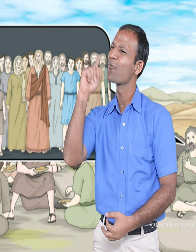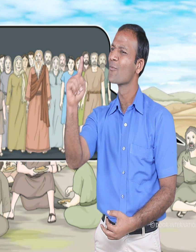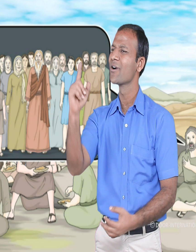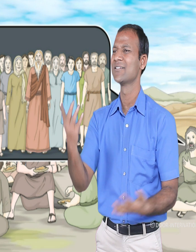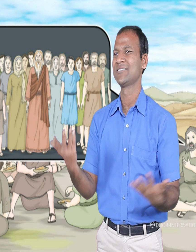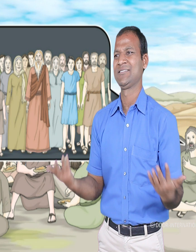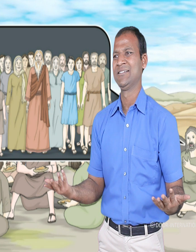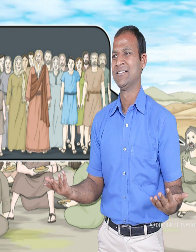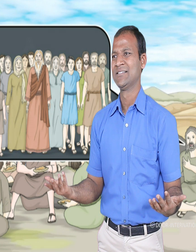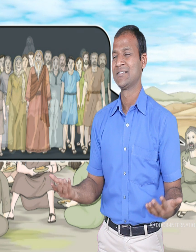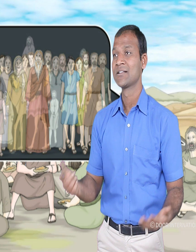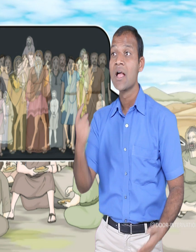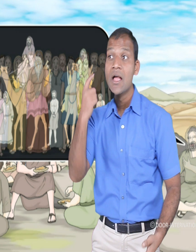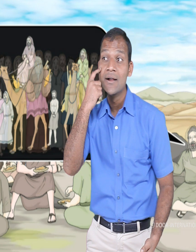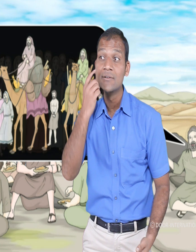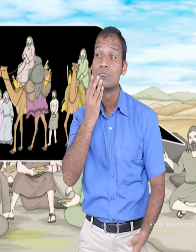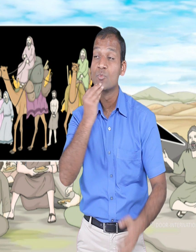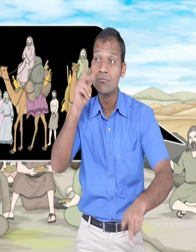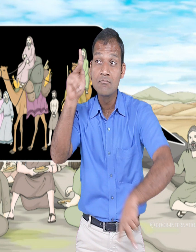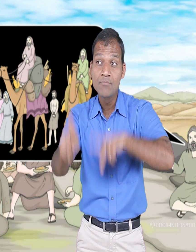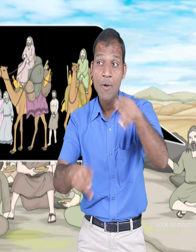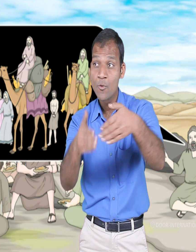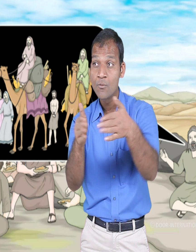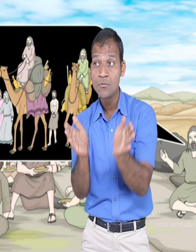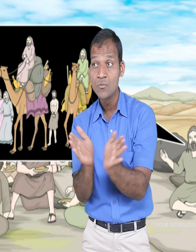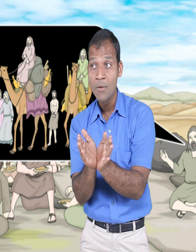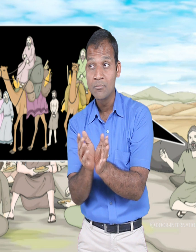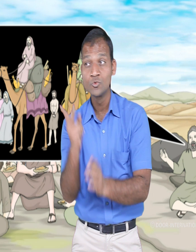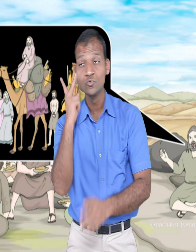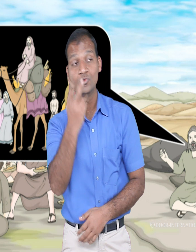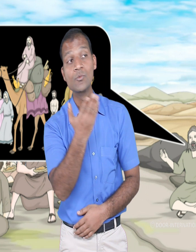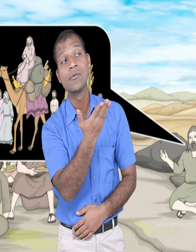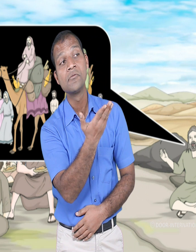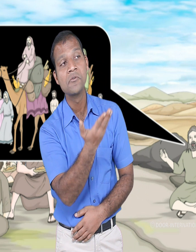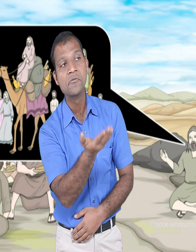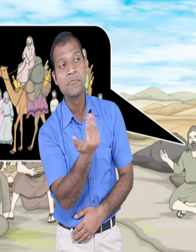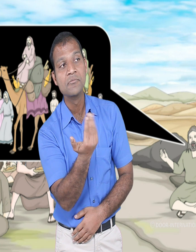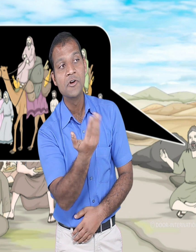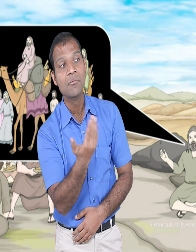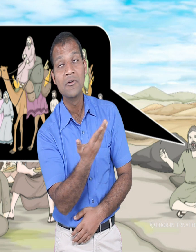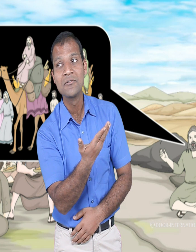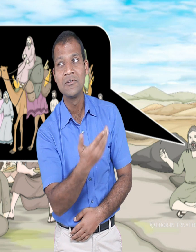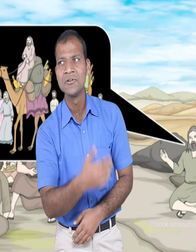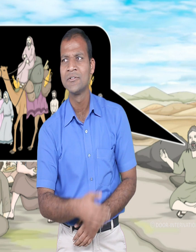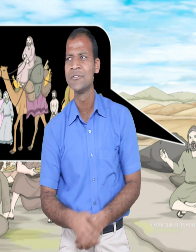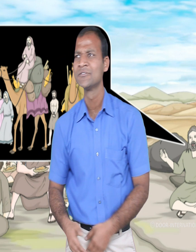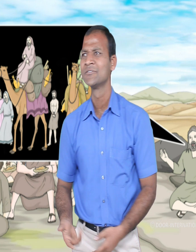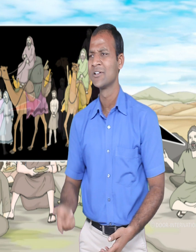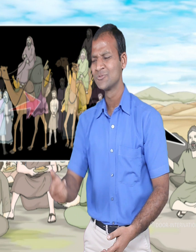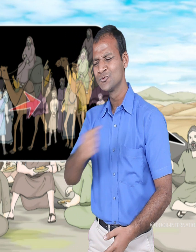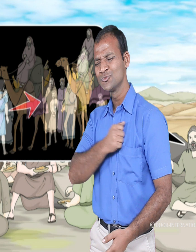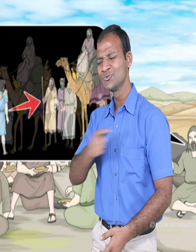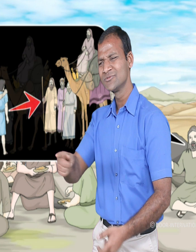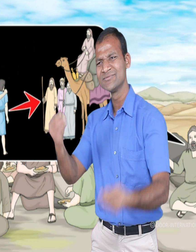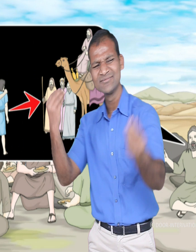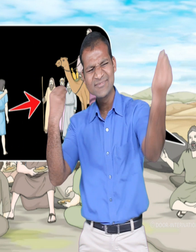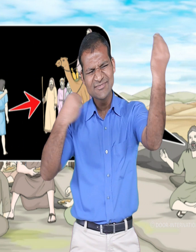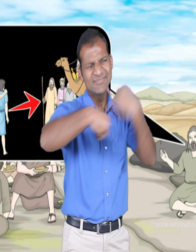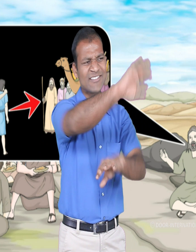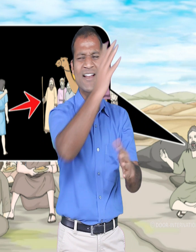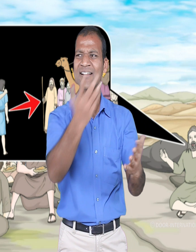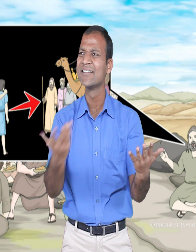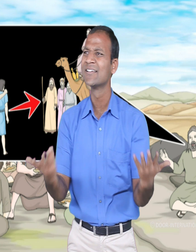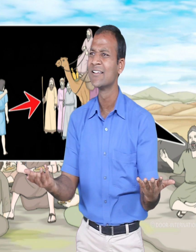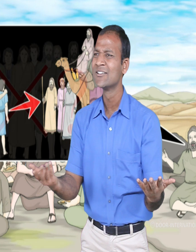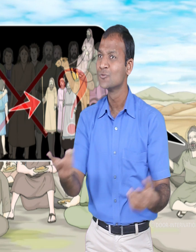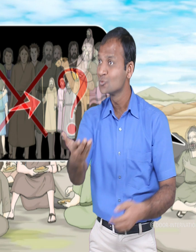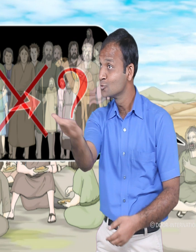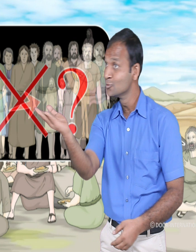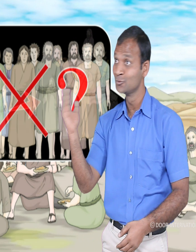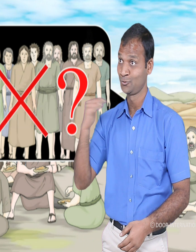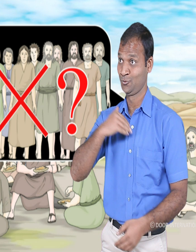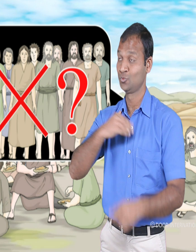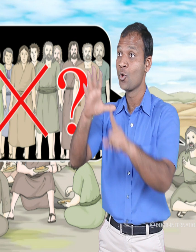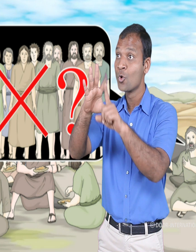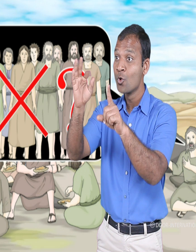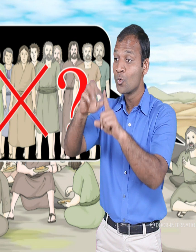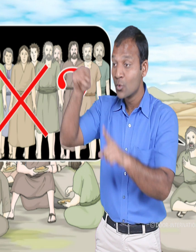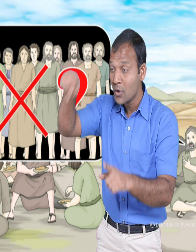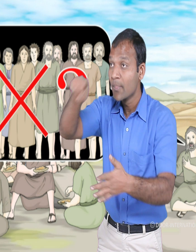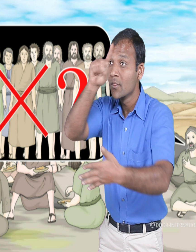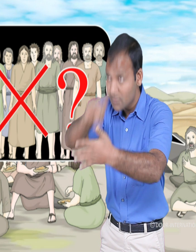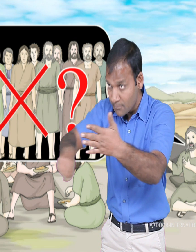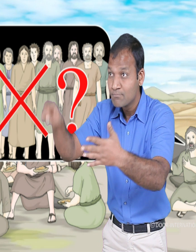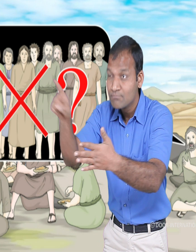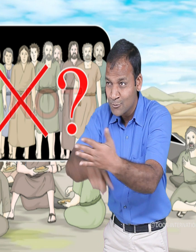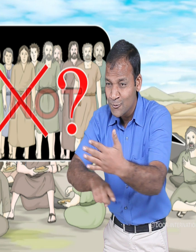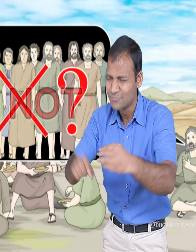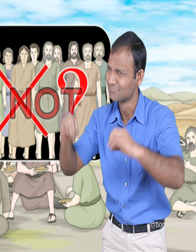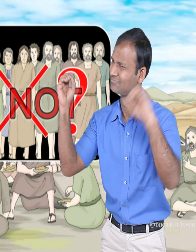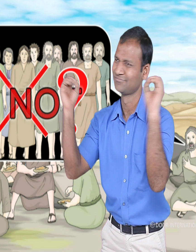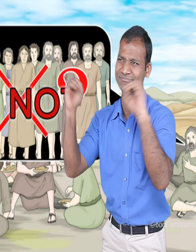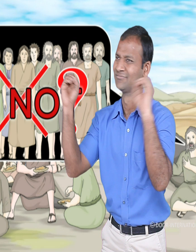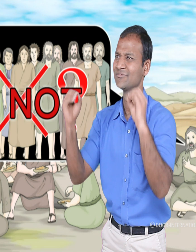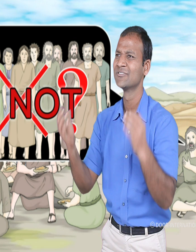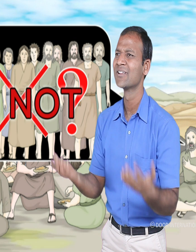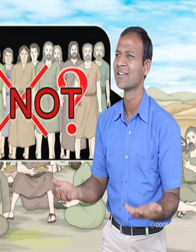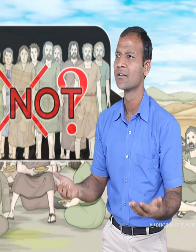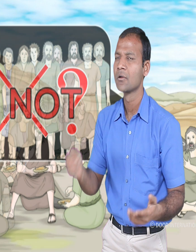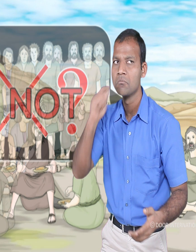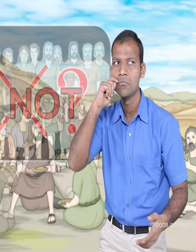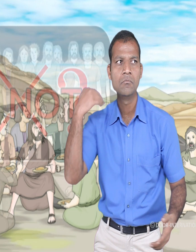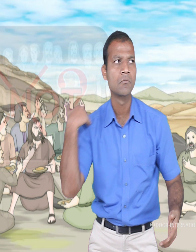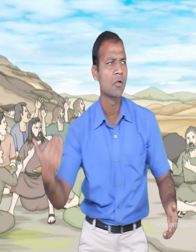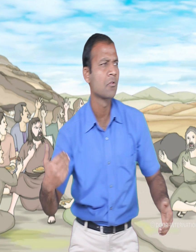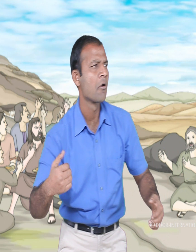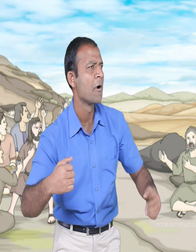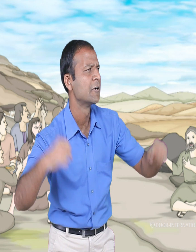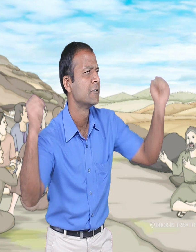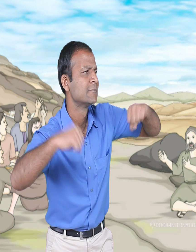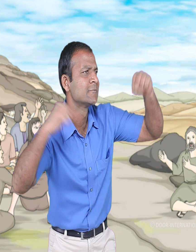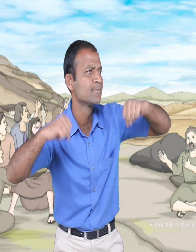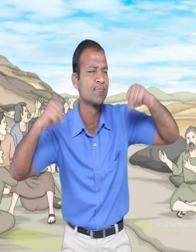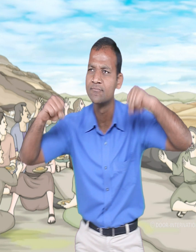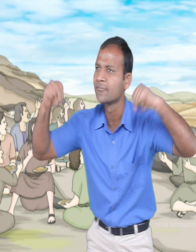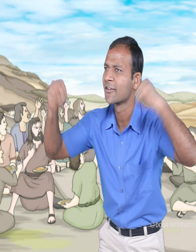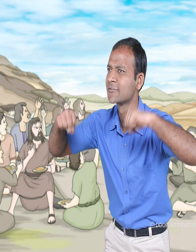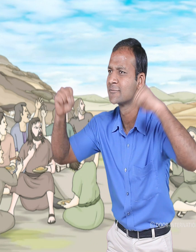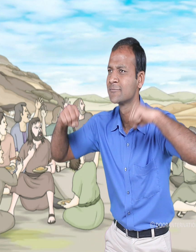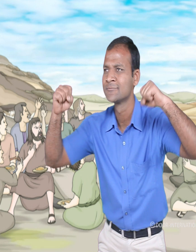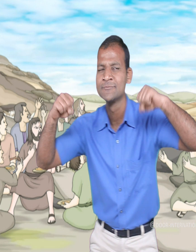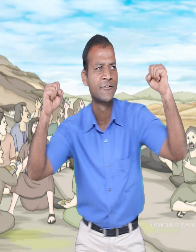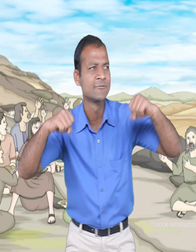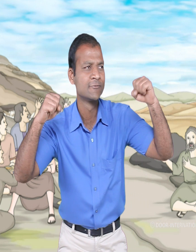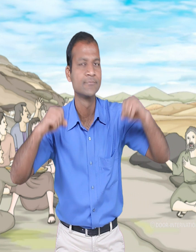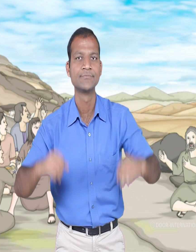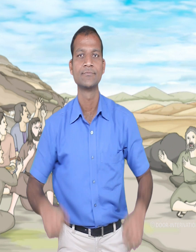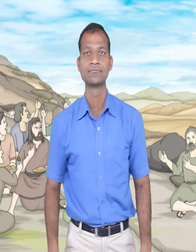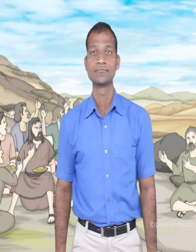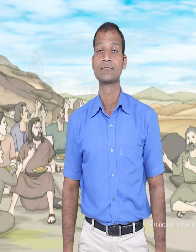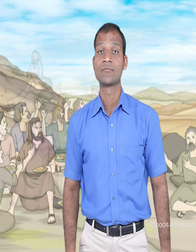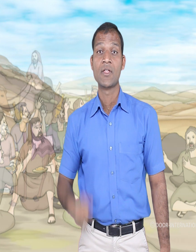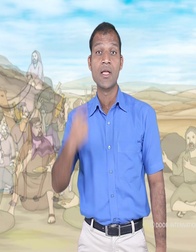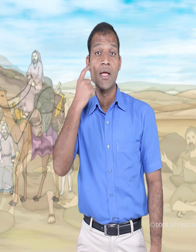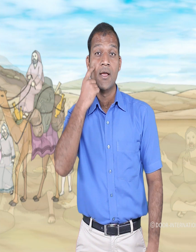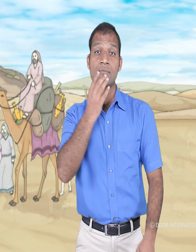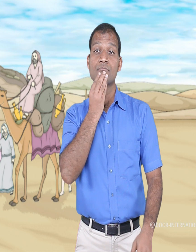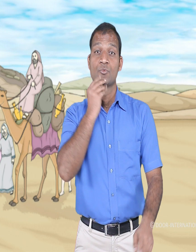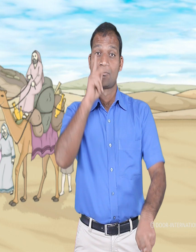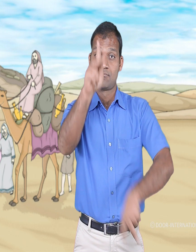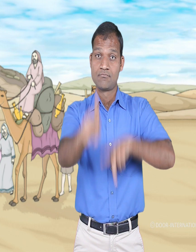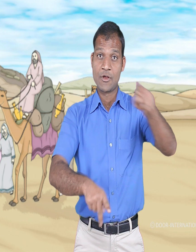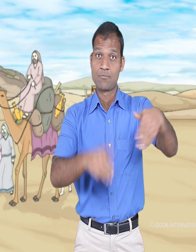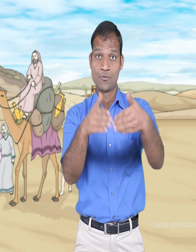Come, let us sell him to the Ishmaelites and not lay a hand on him; for he is our brother, our own flesh.” And they agreed.